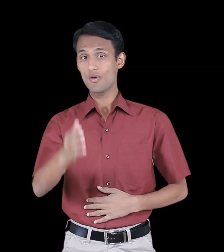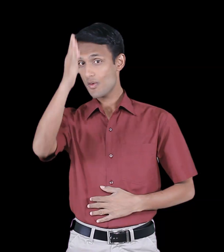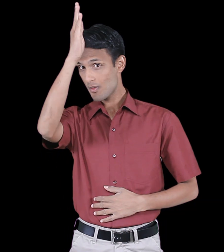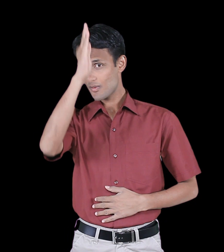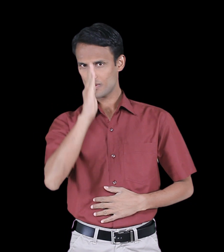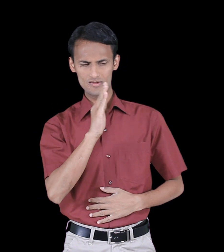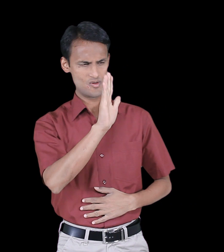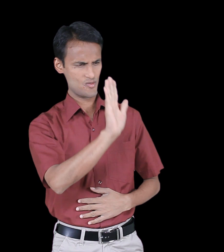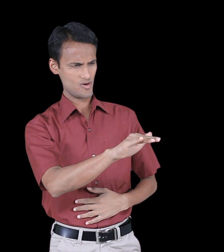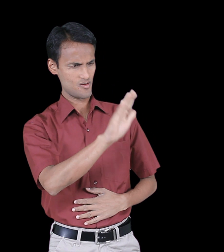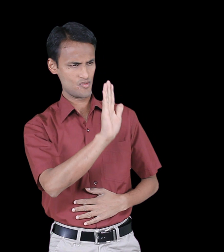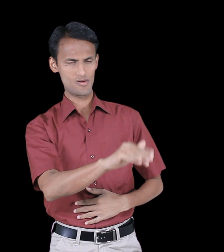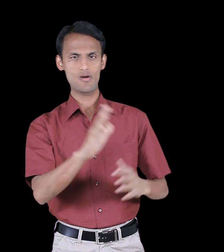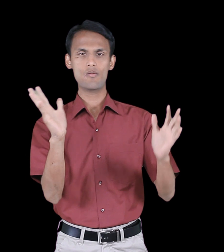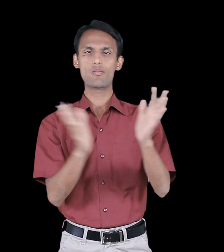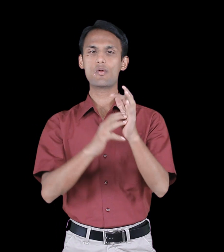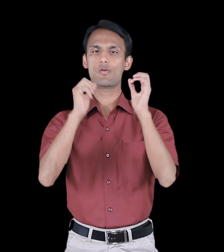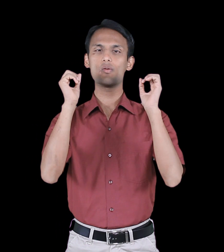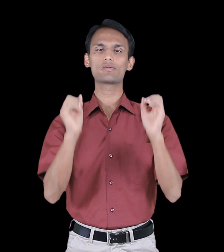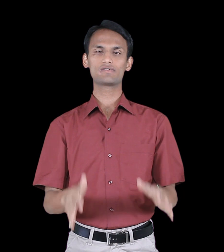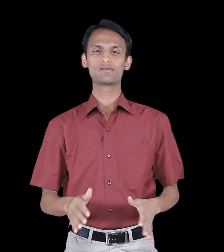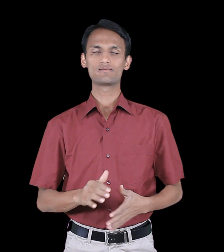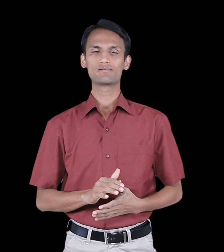The Lord calls Moses